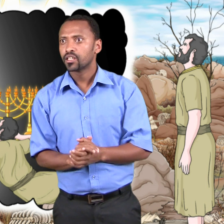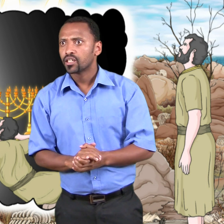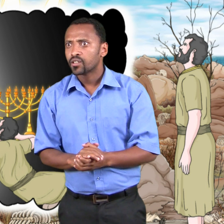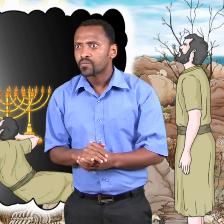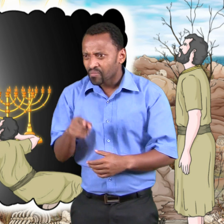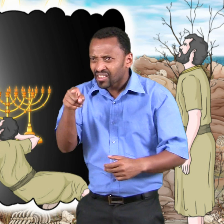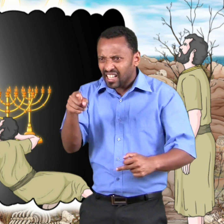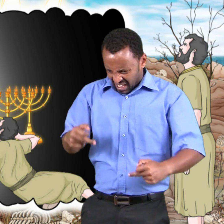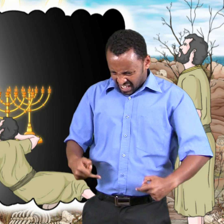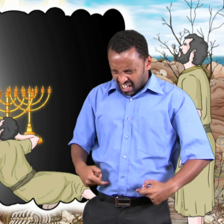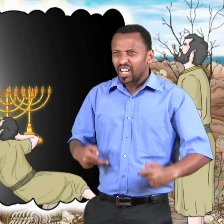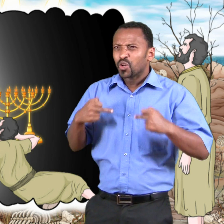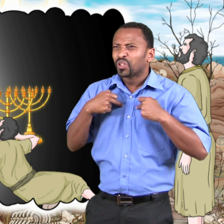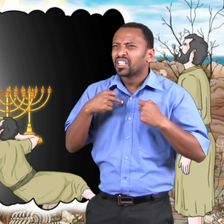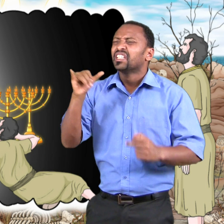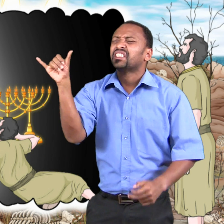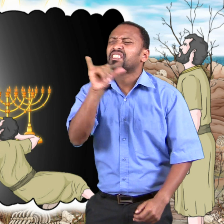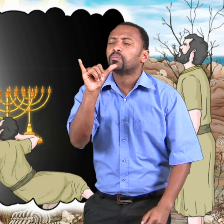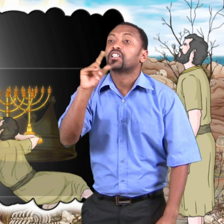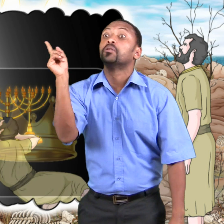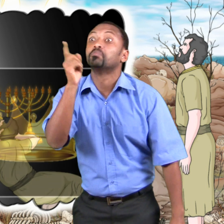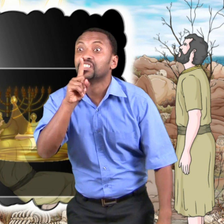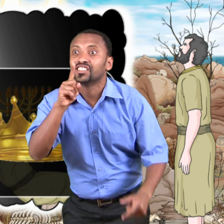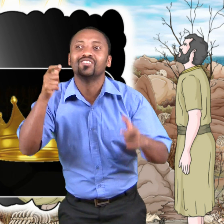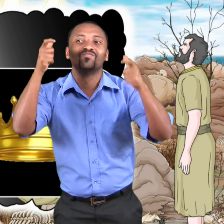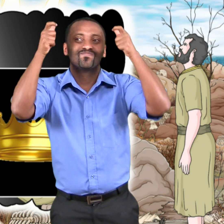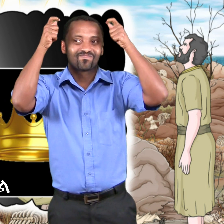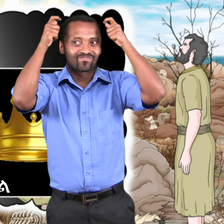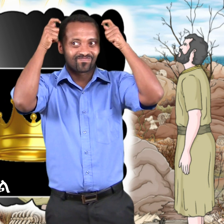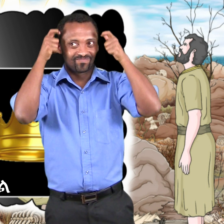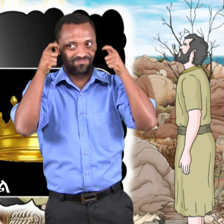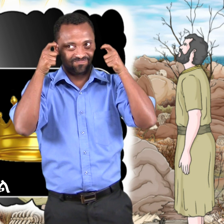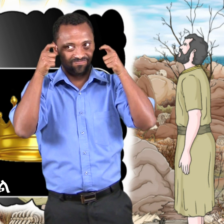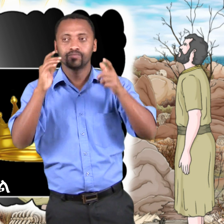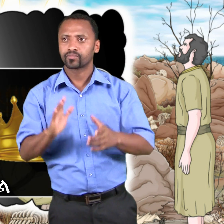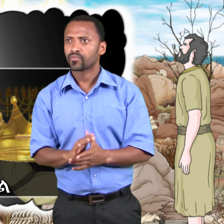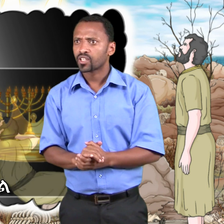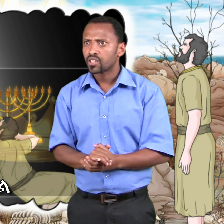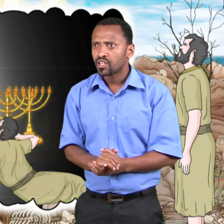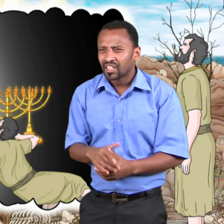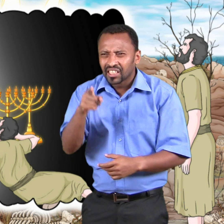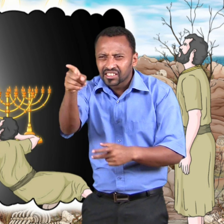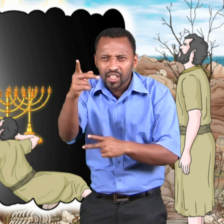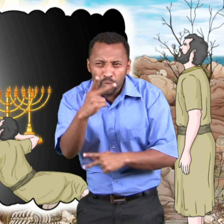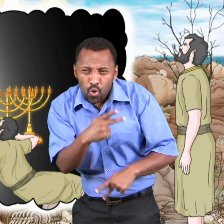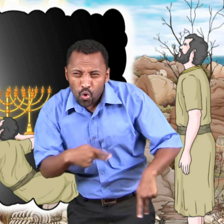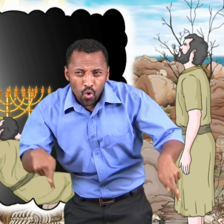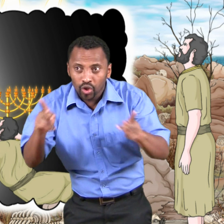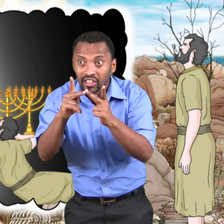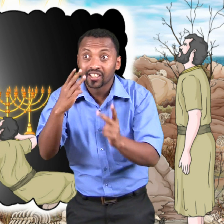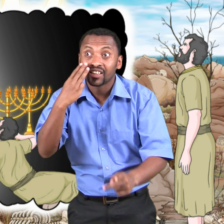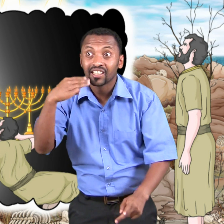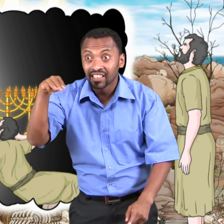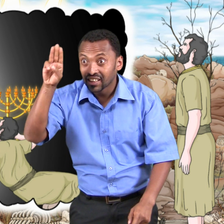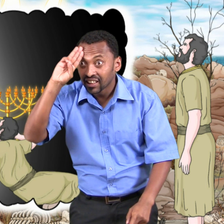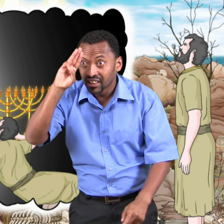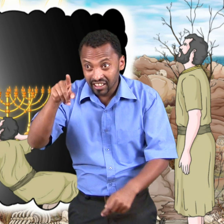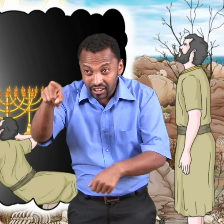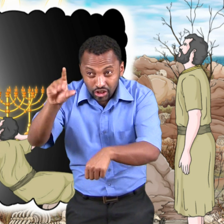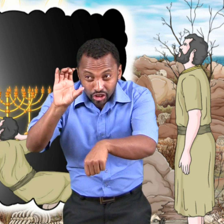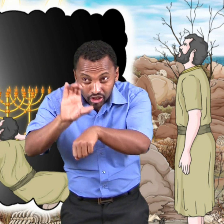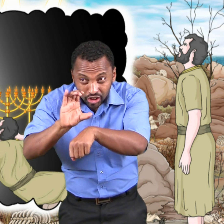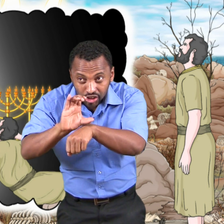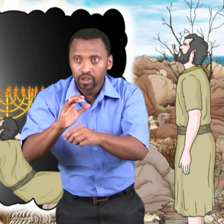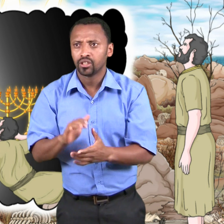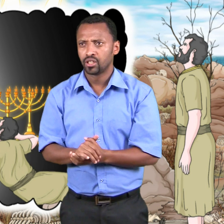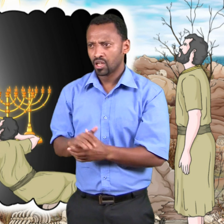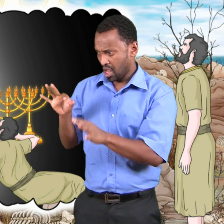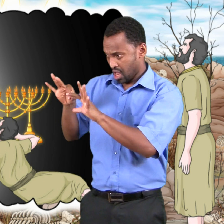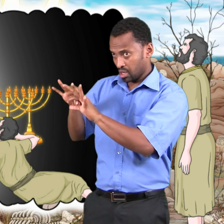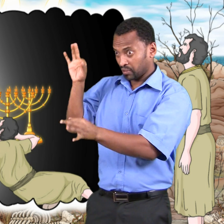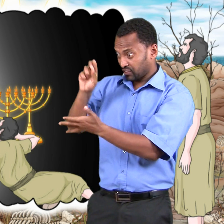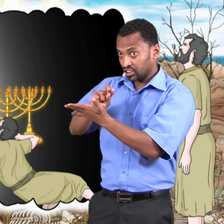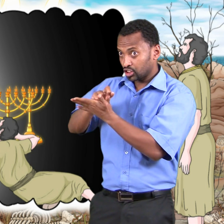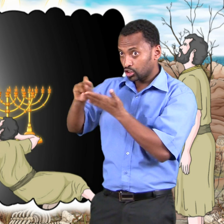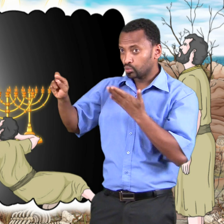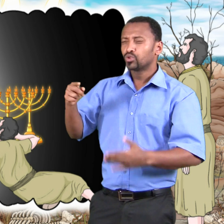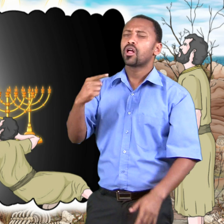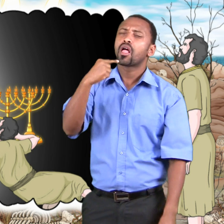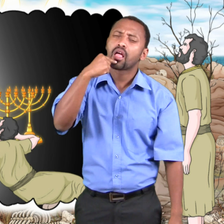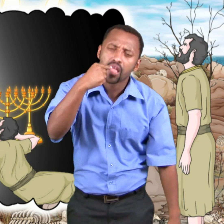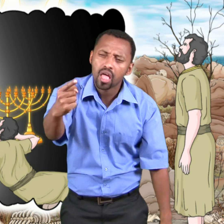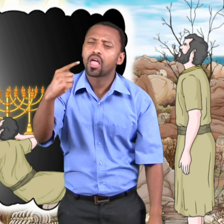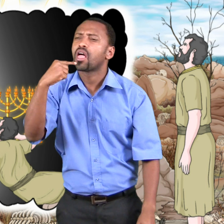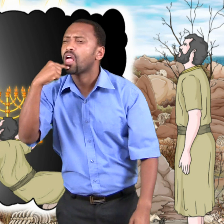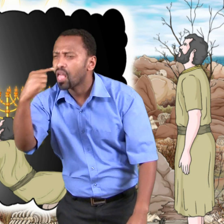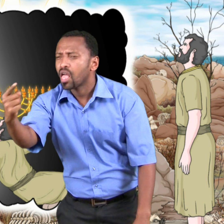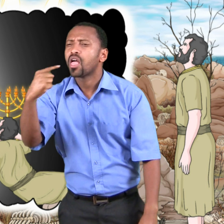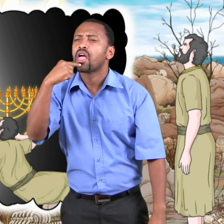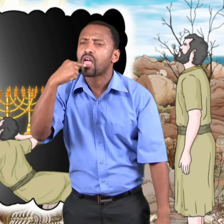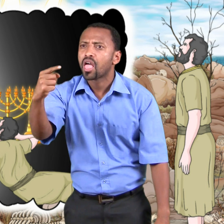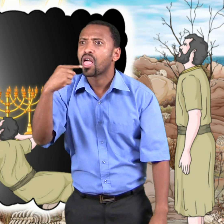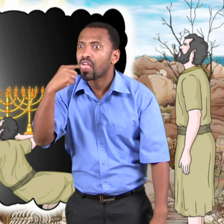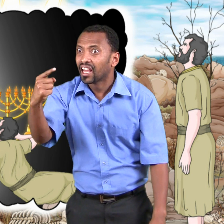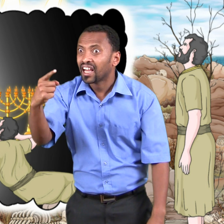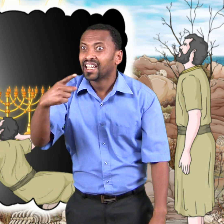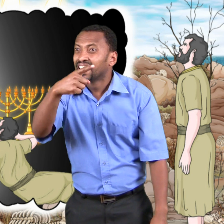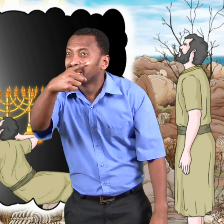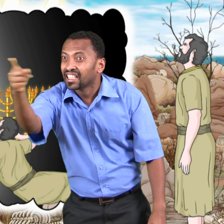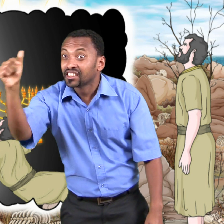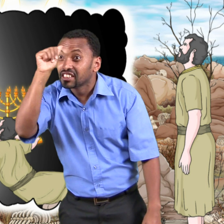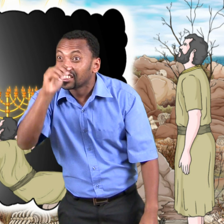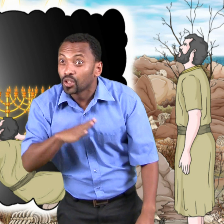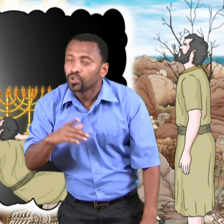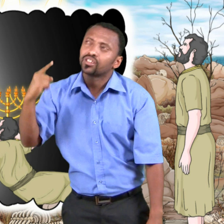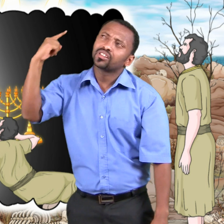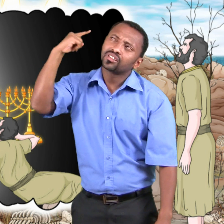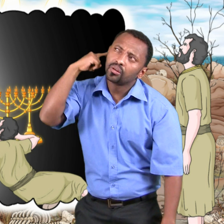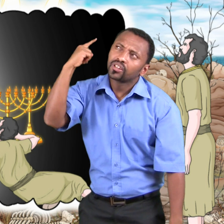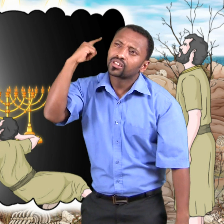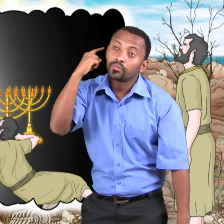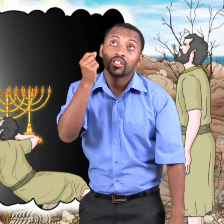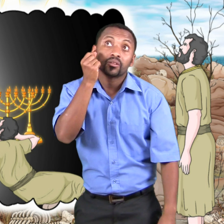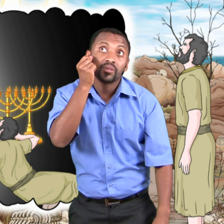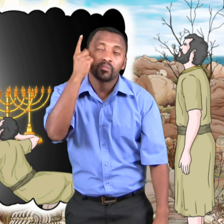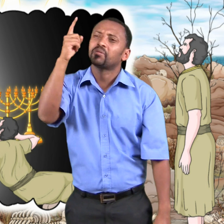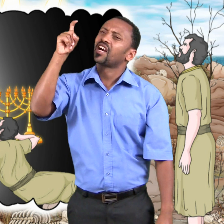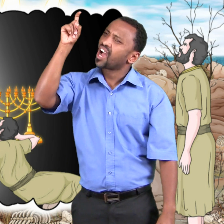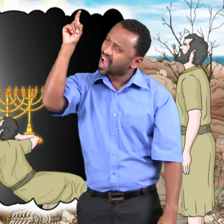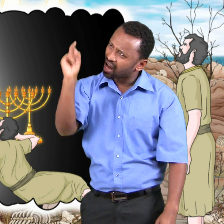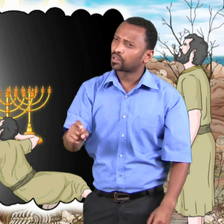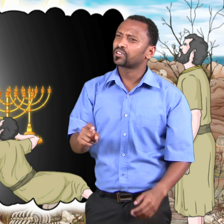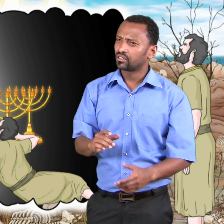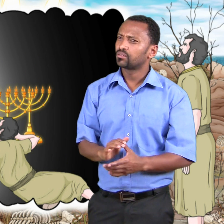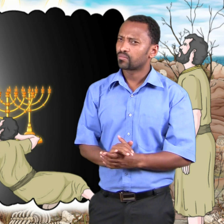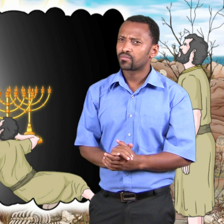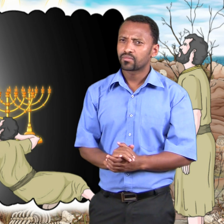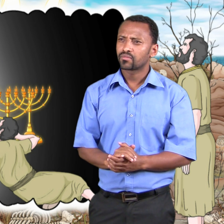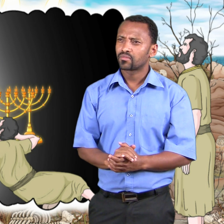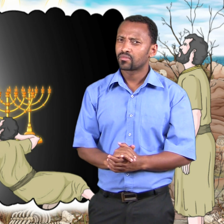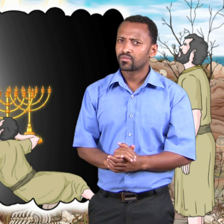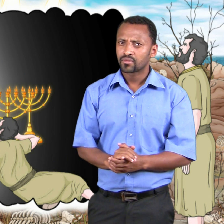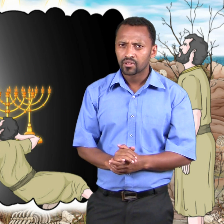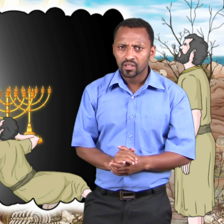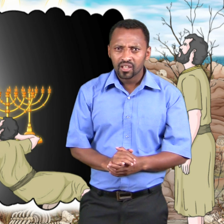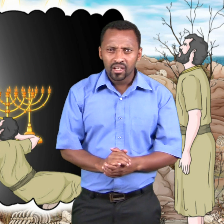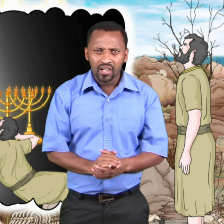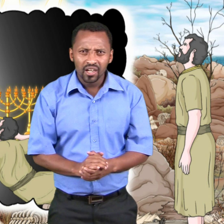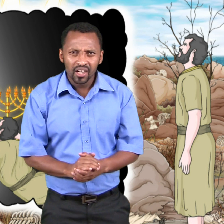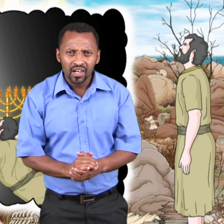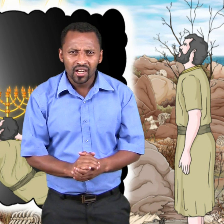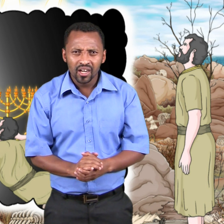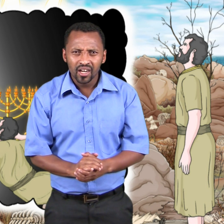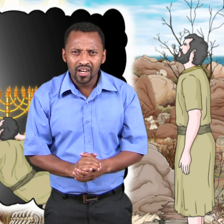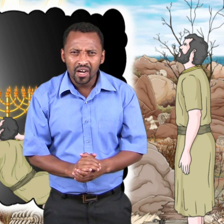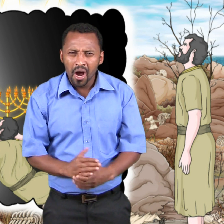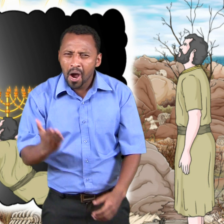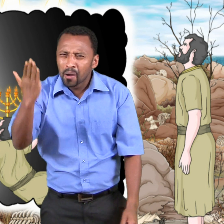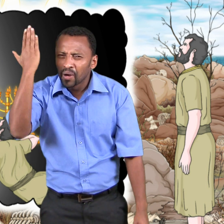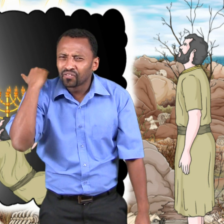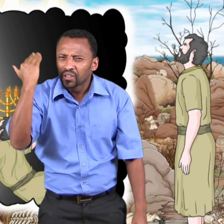Be faithful even unto death, and I will give you the crown of life.